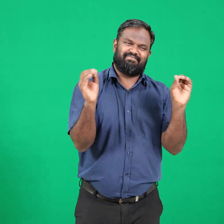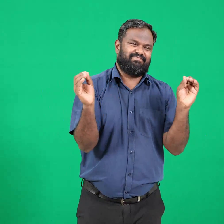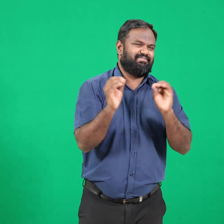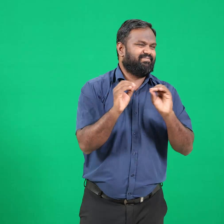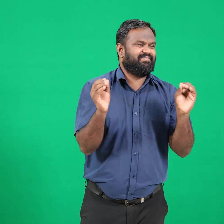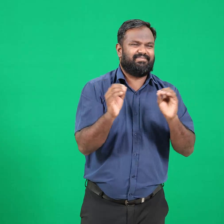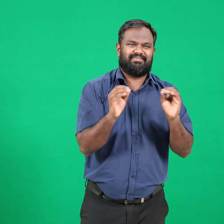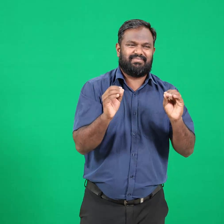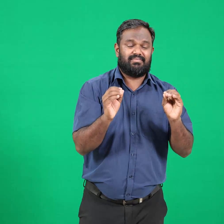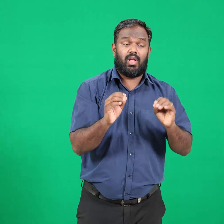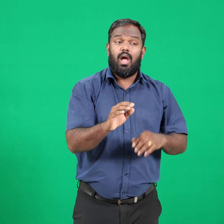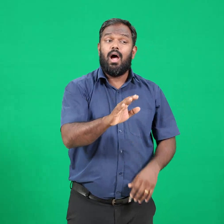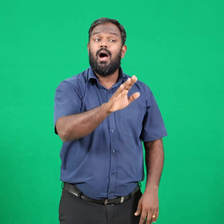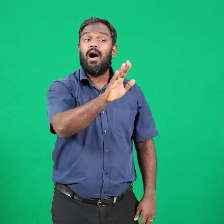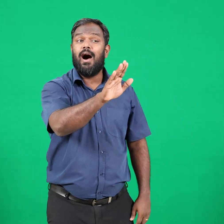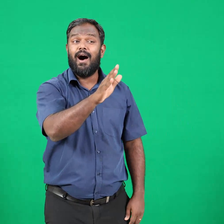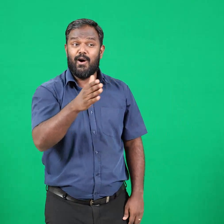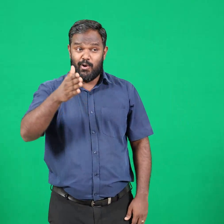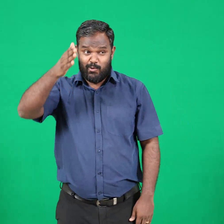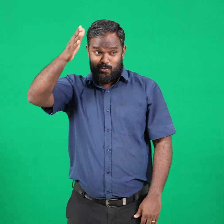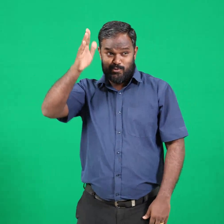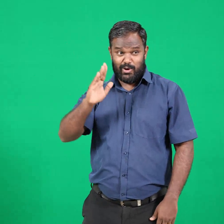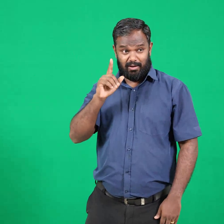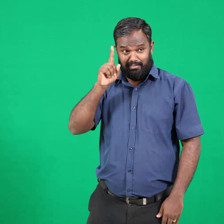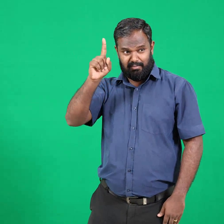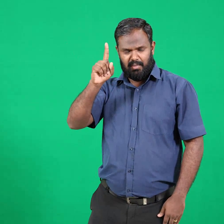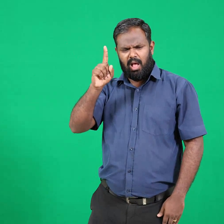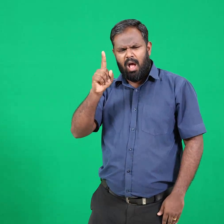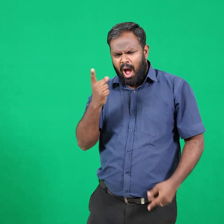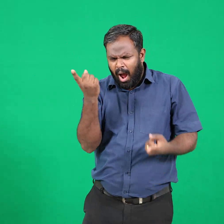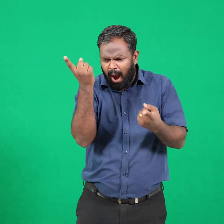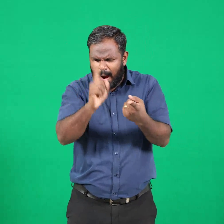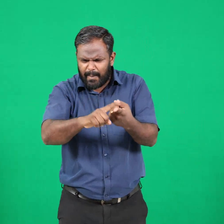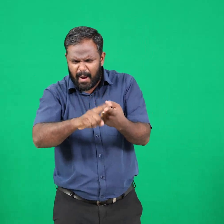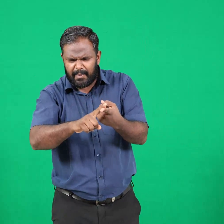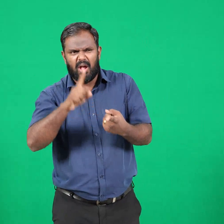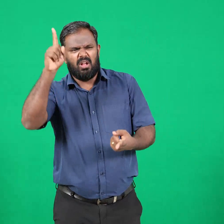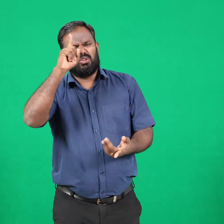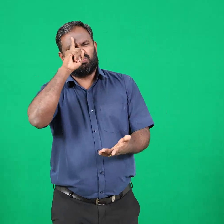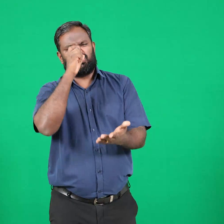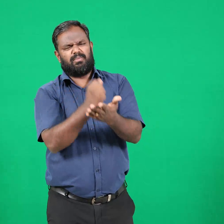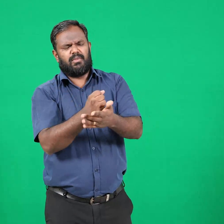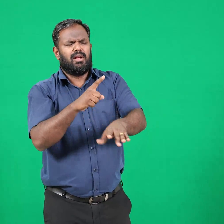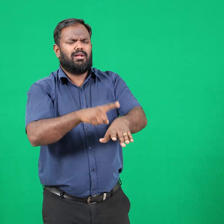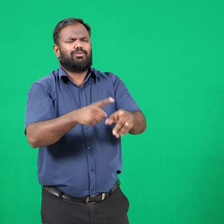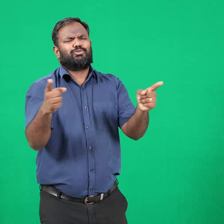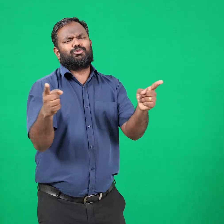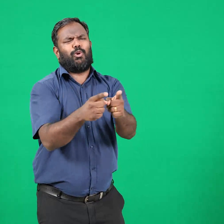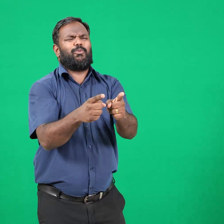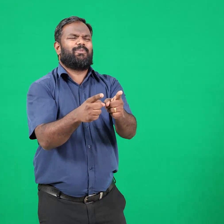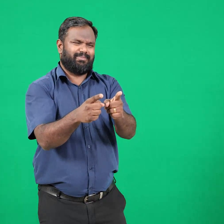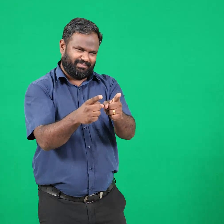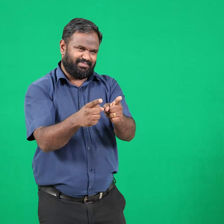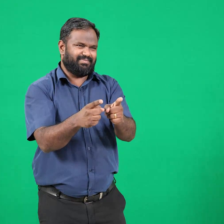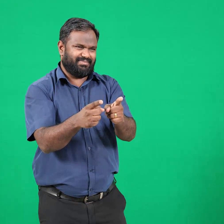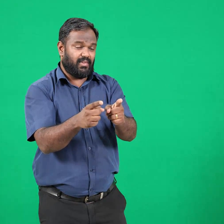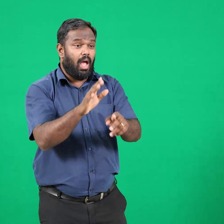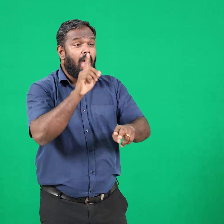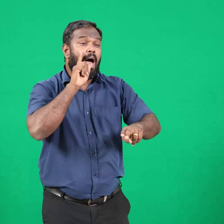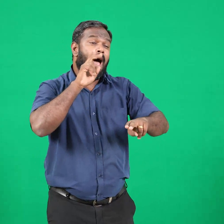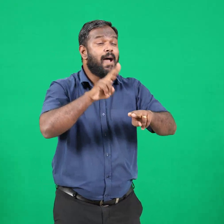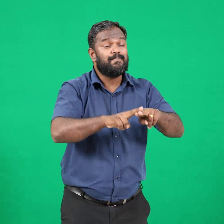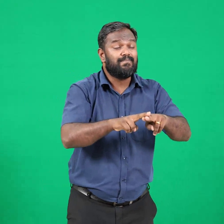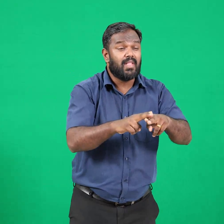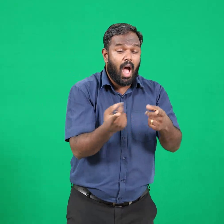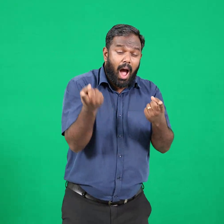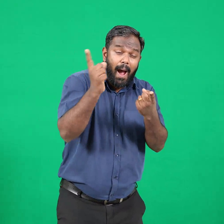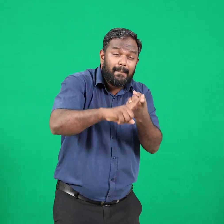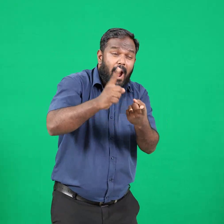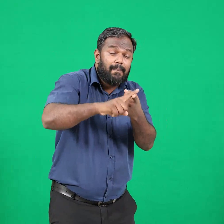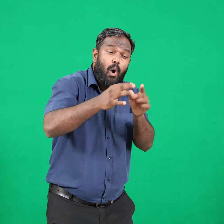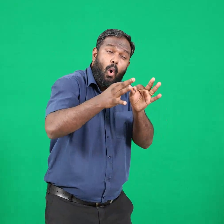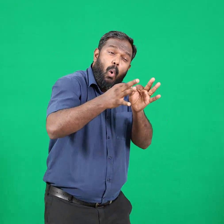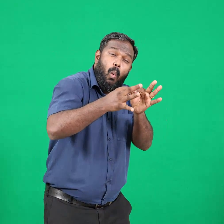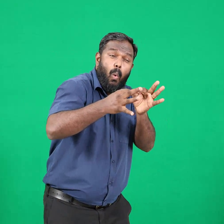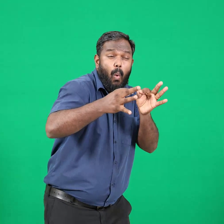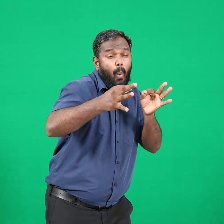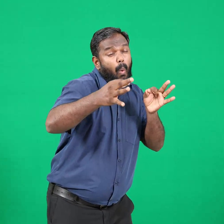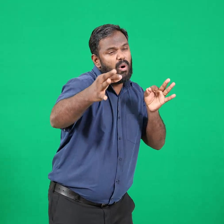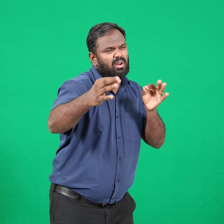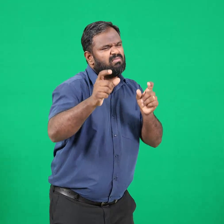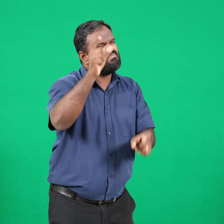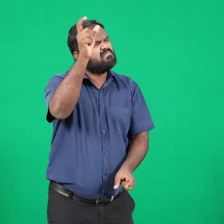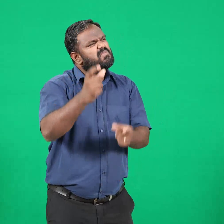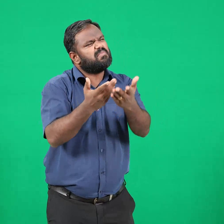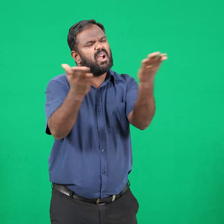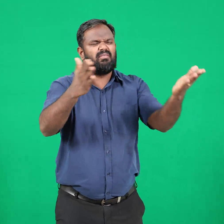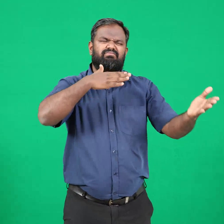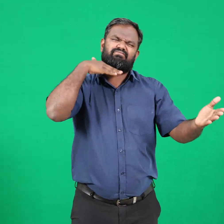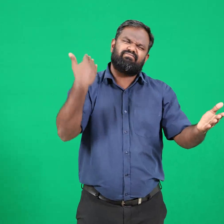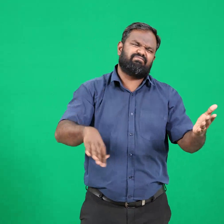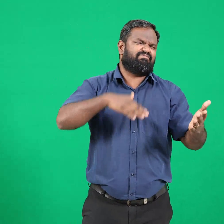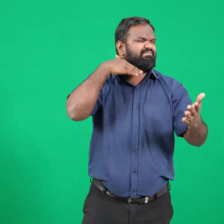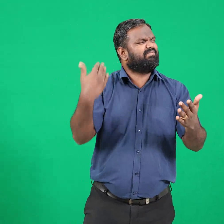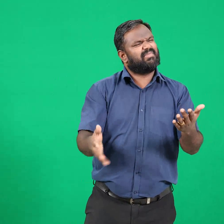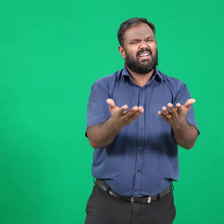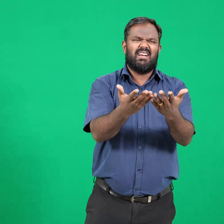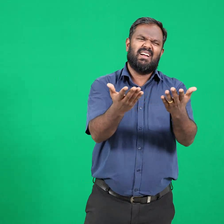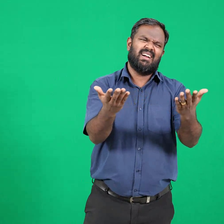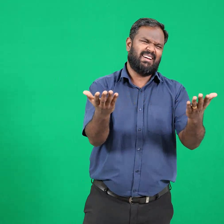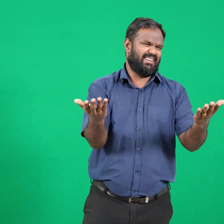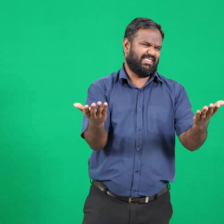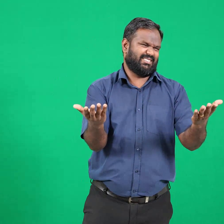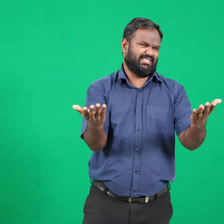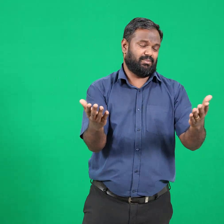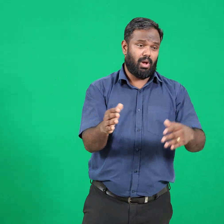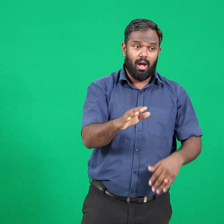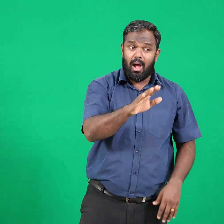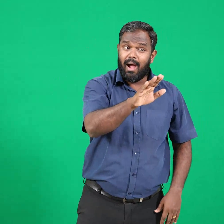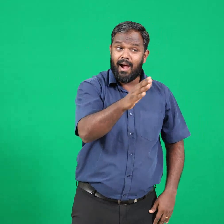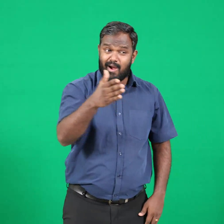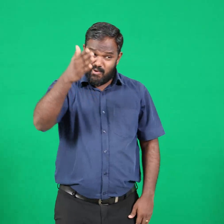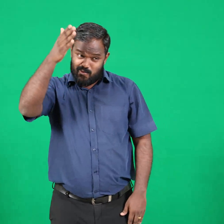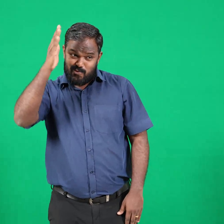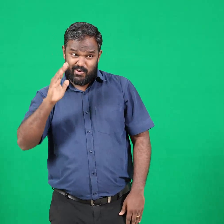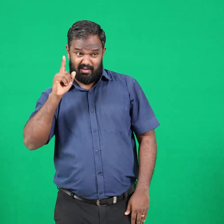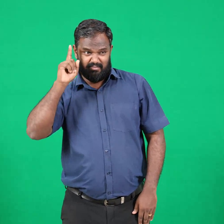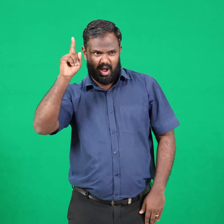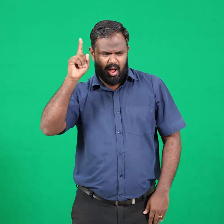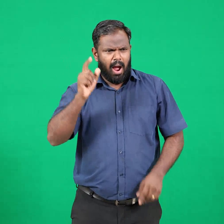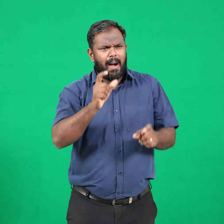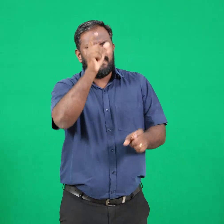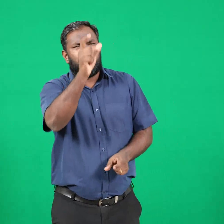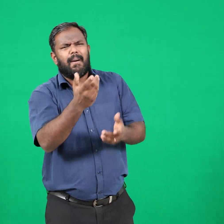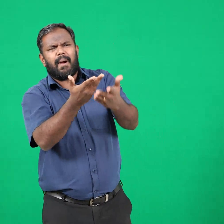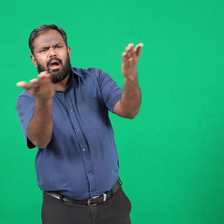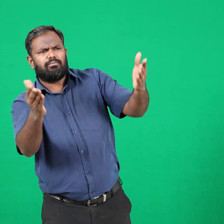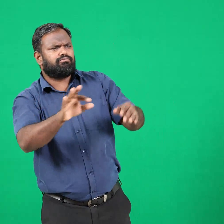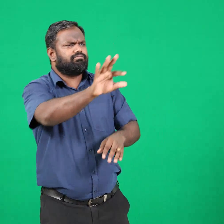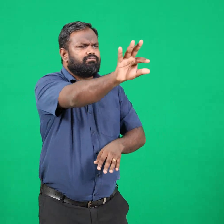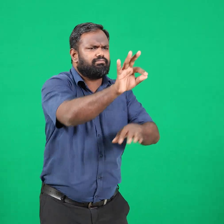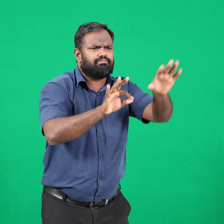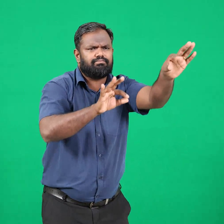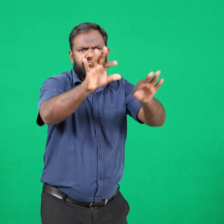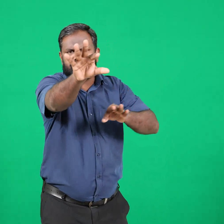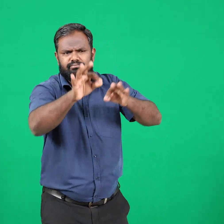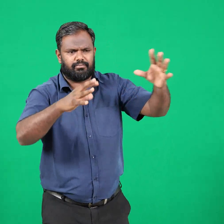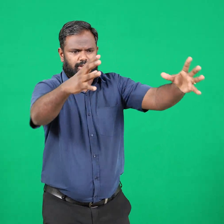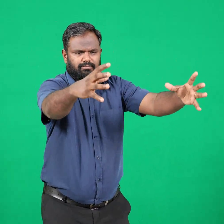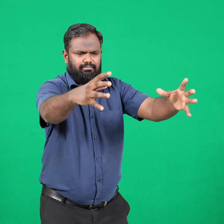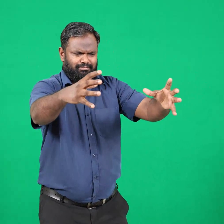If those days had not been cut short, nobody would be saved.